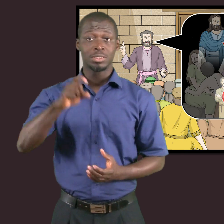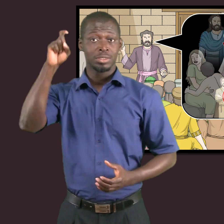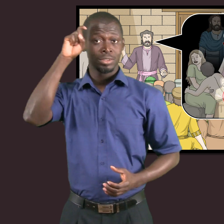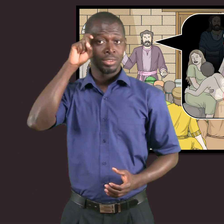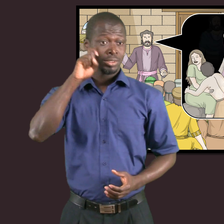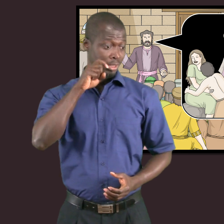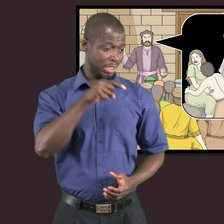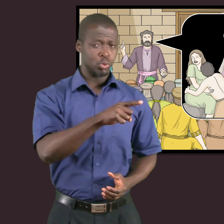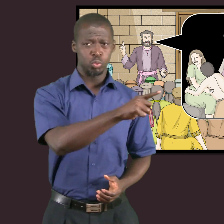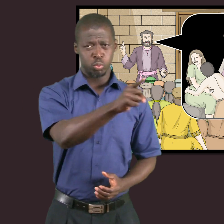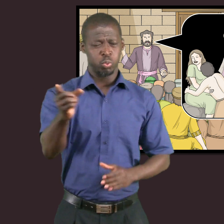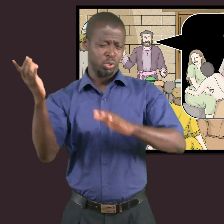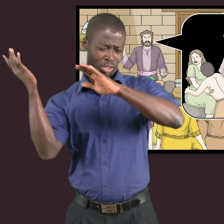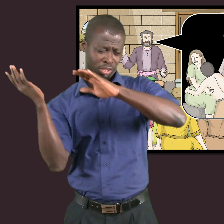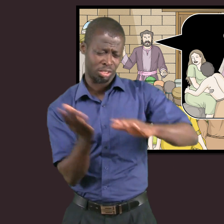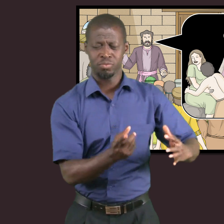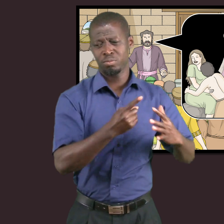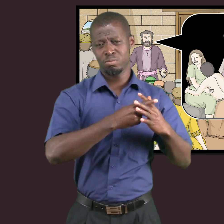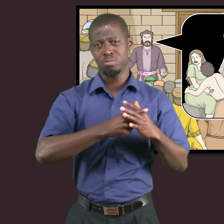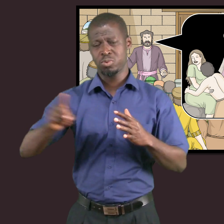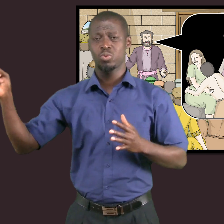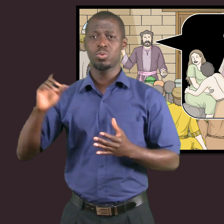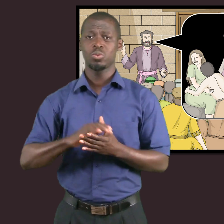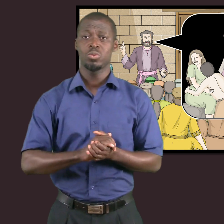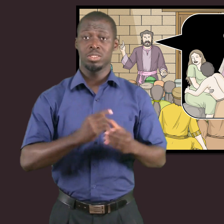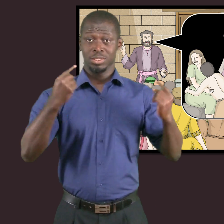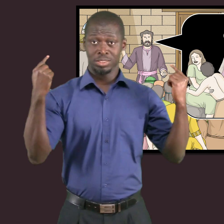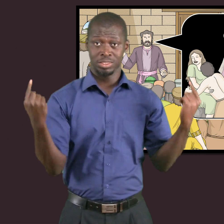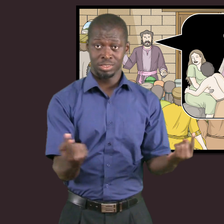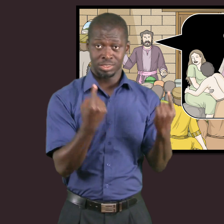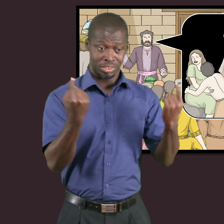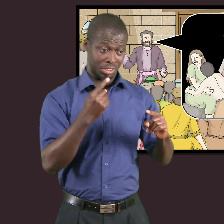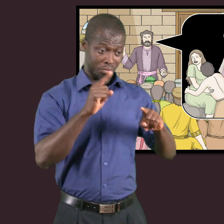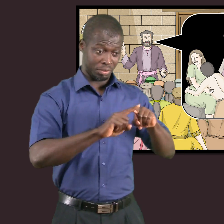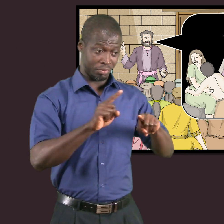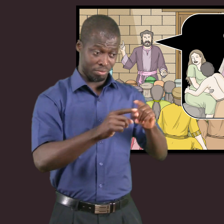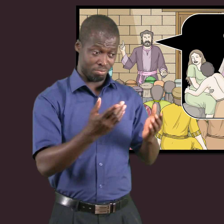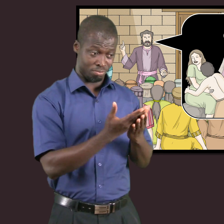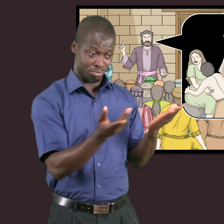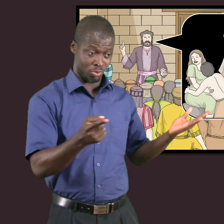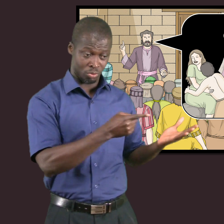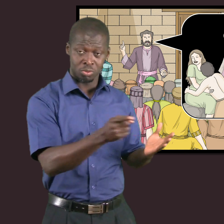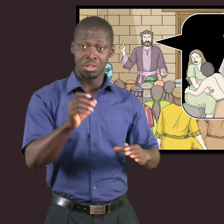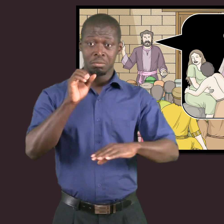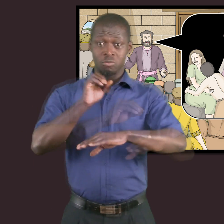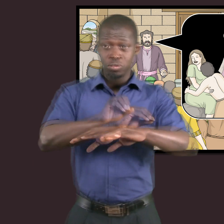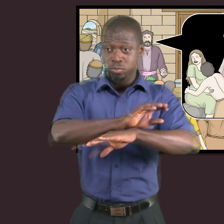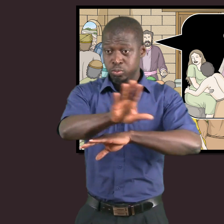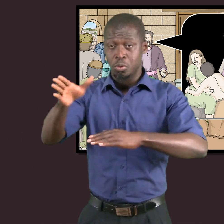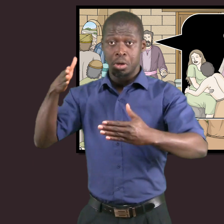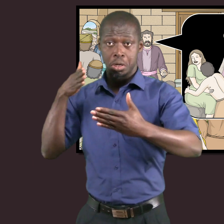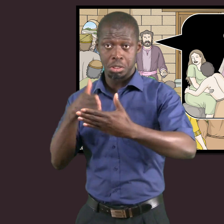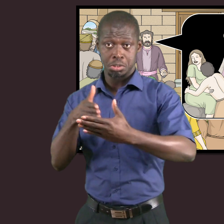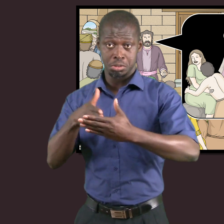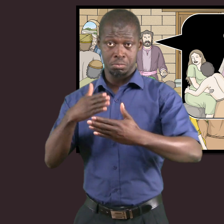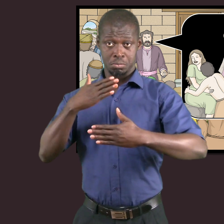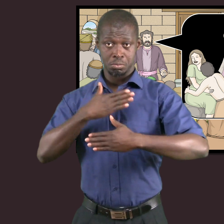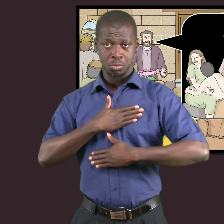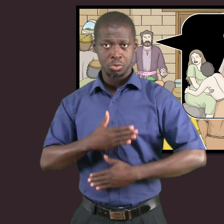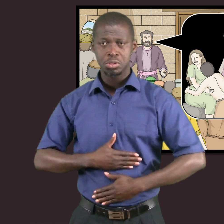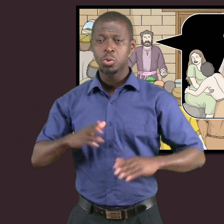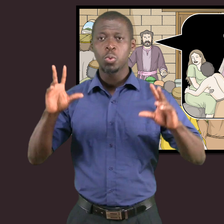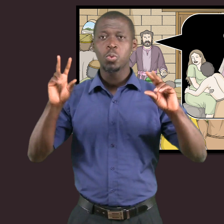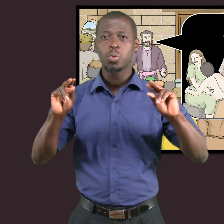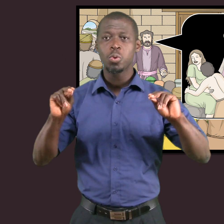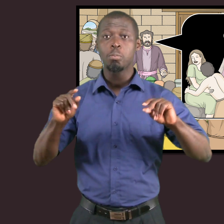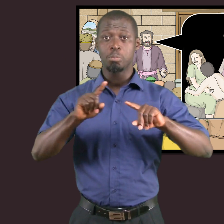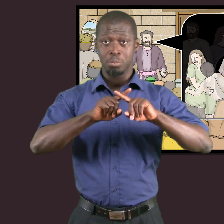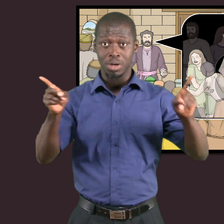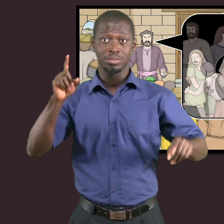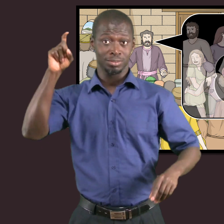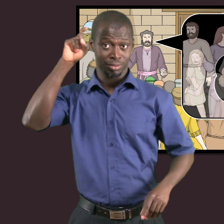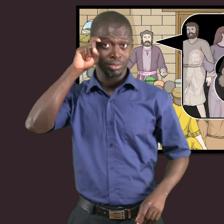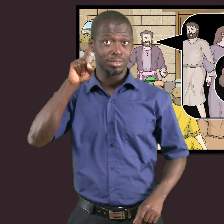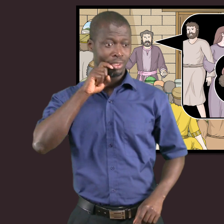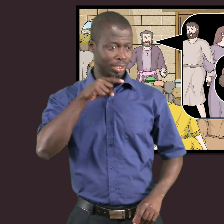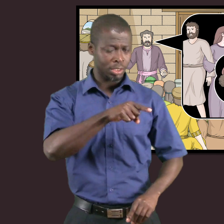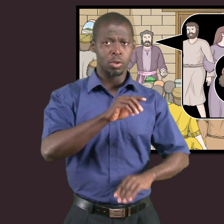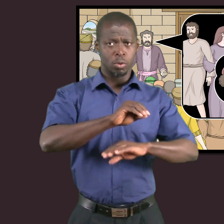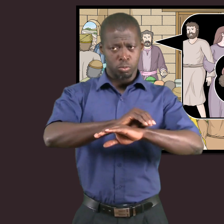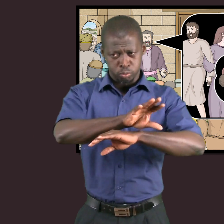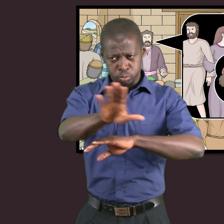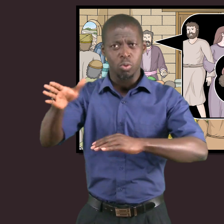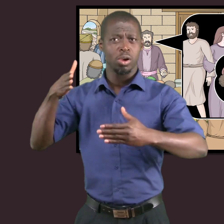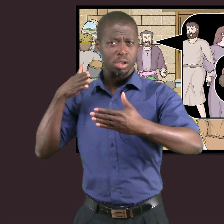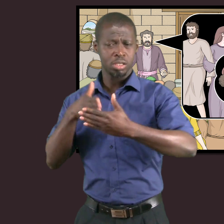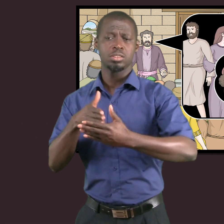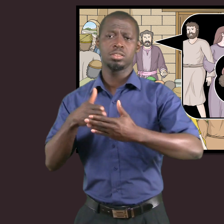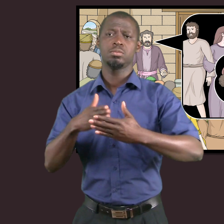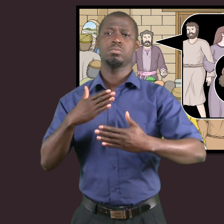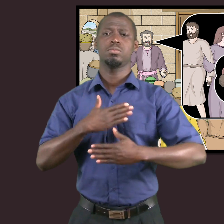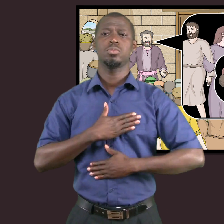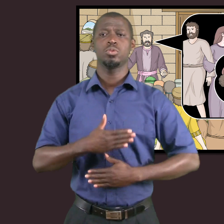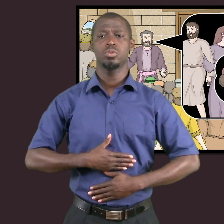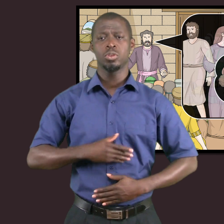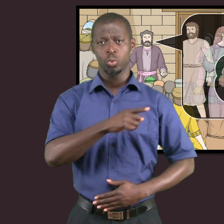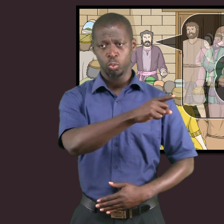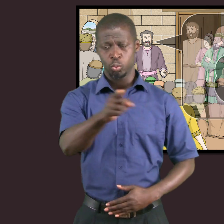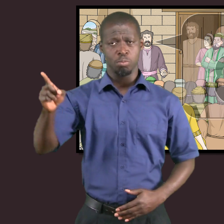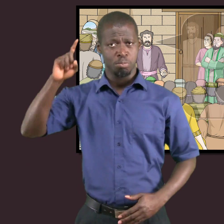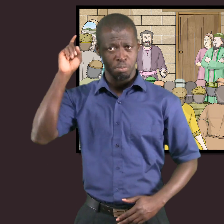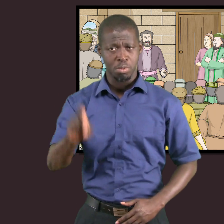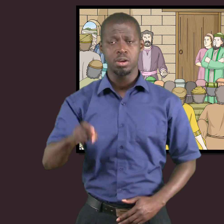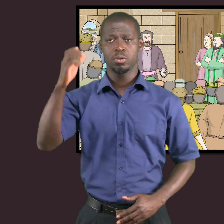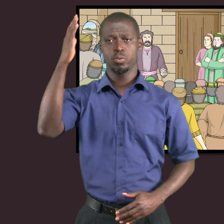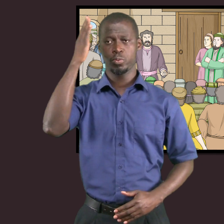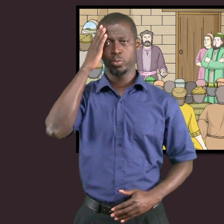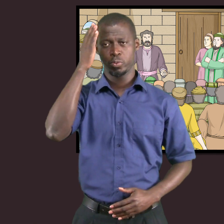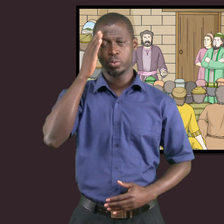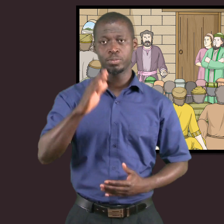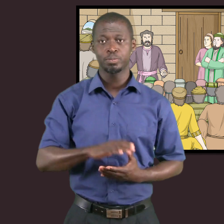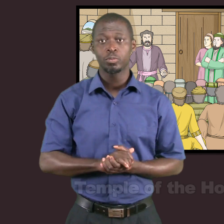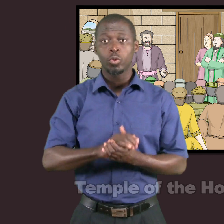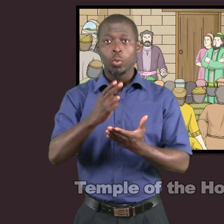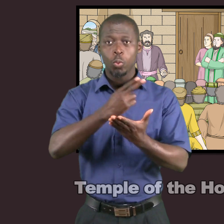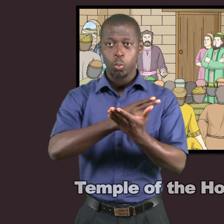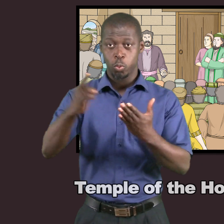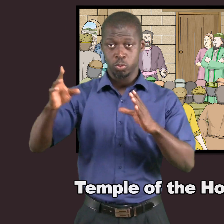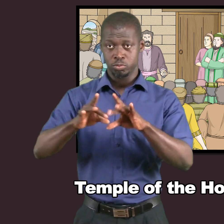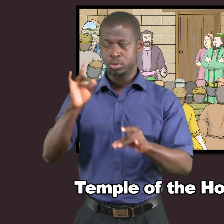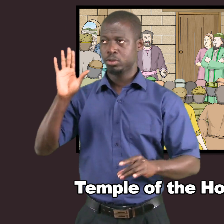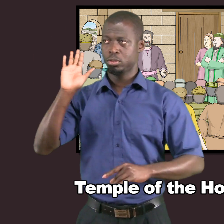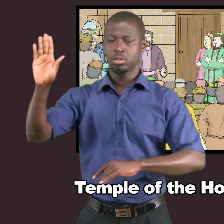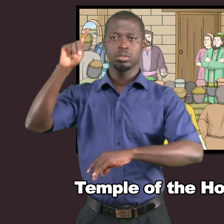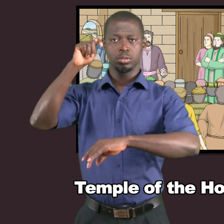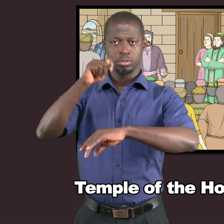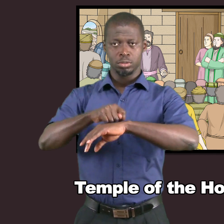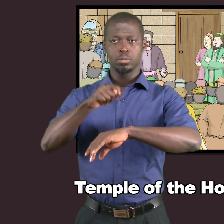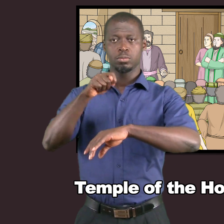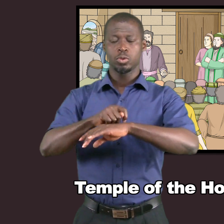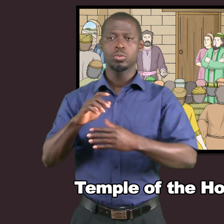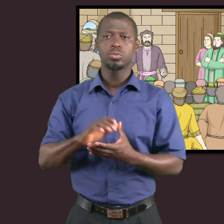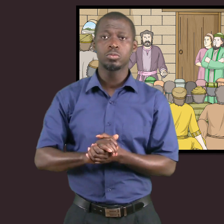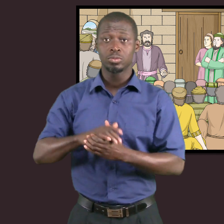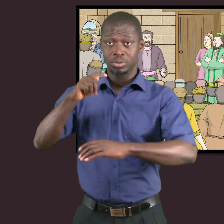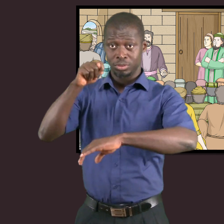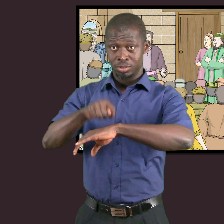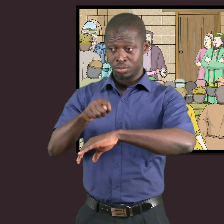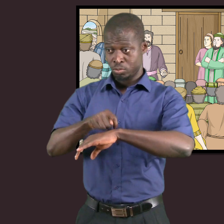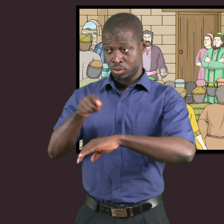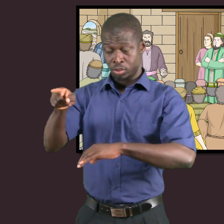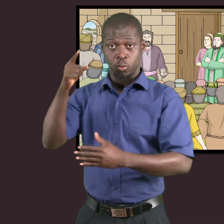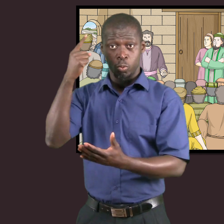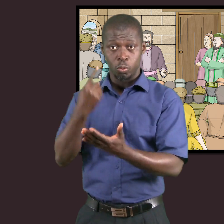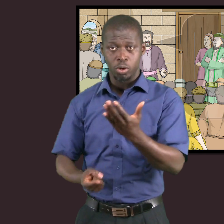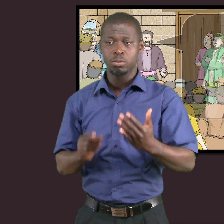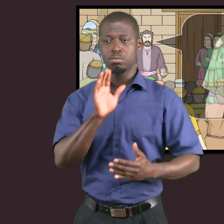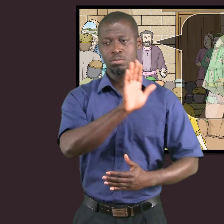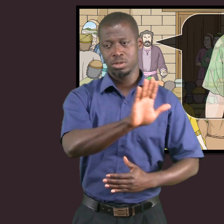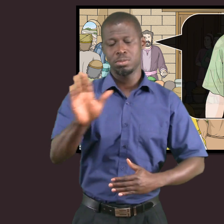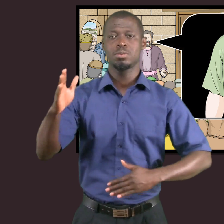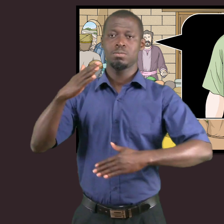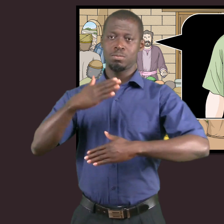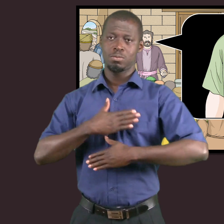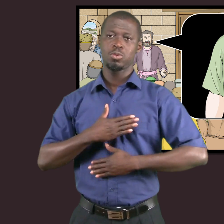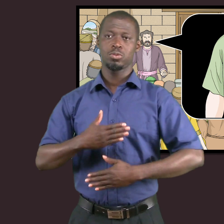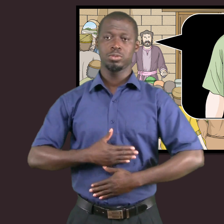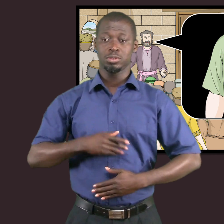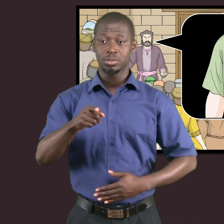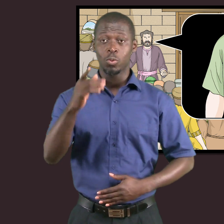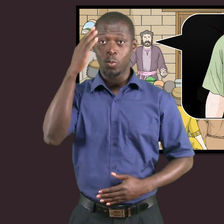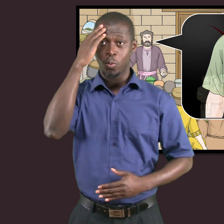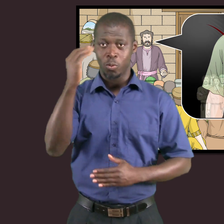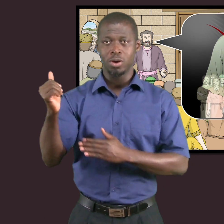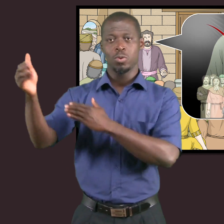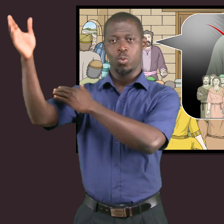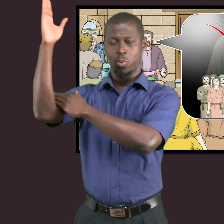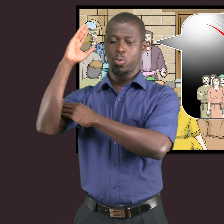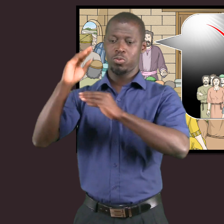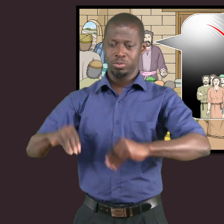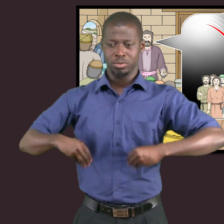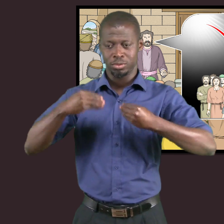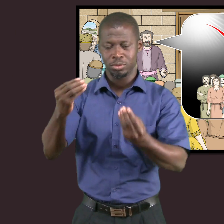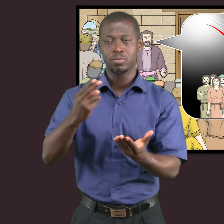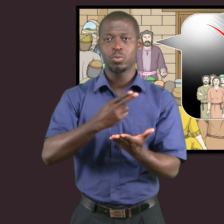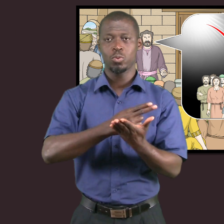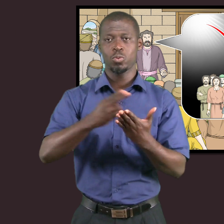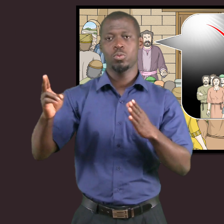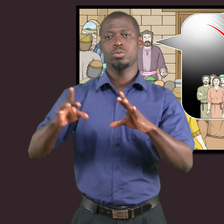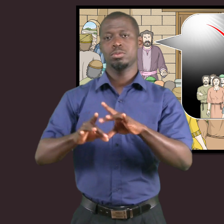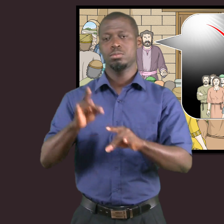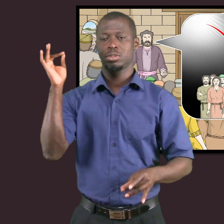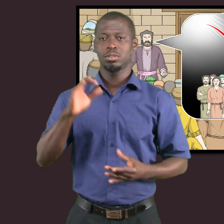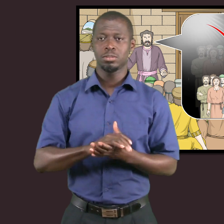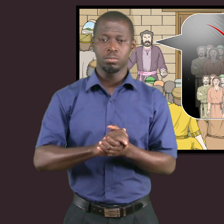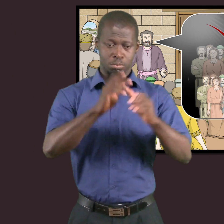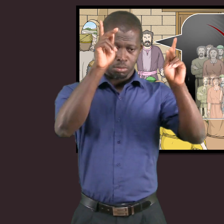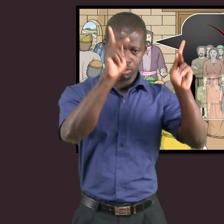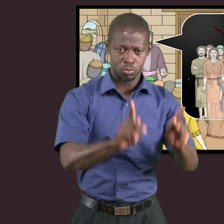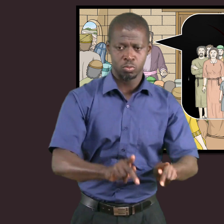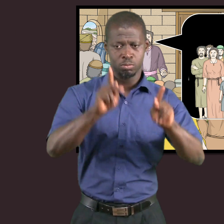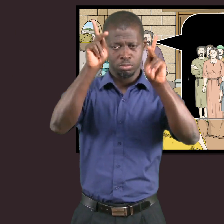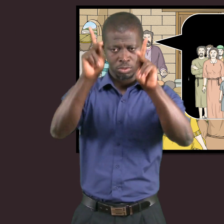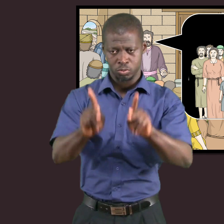Every other sin a man can commit is outside his body, but he who sins sexually sins against his own body.